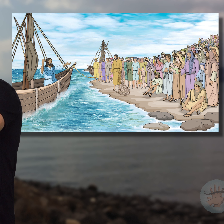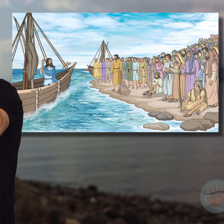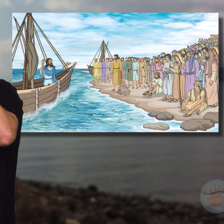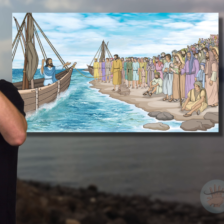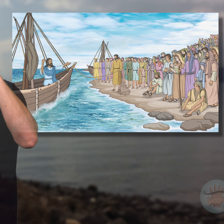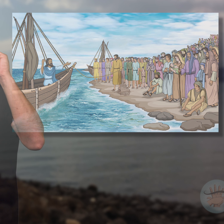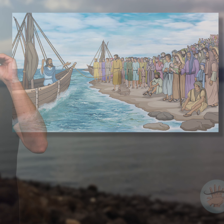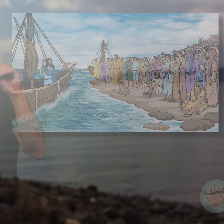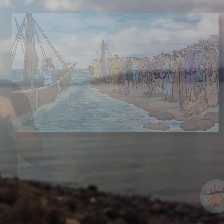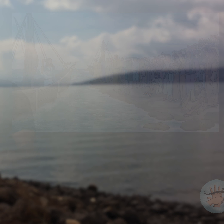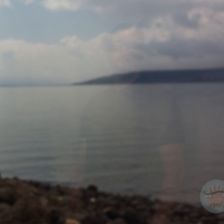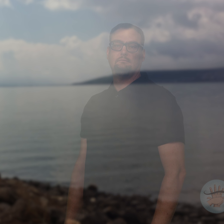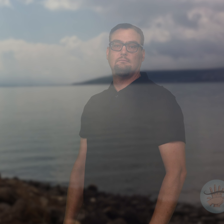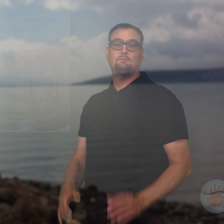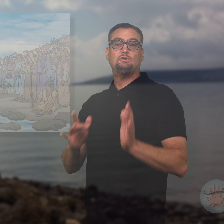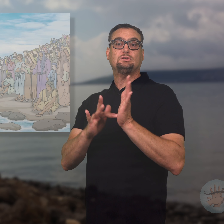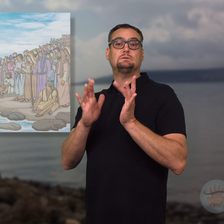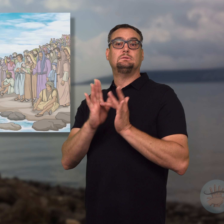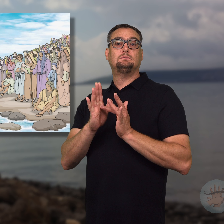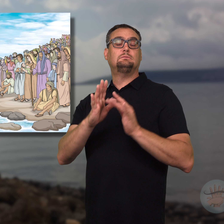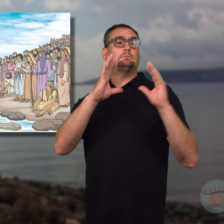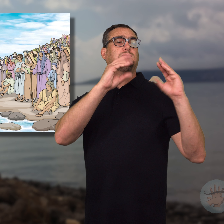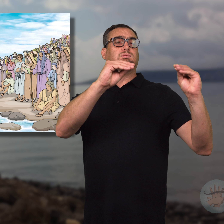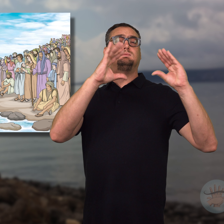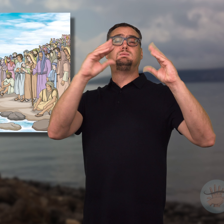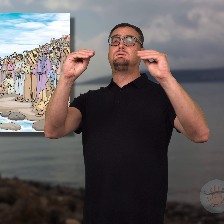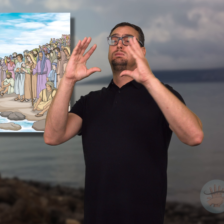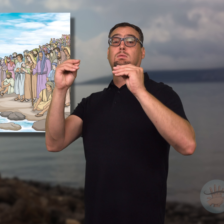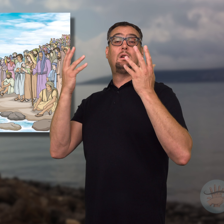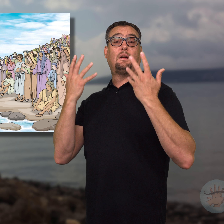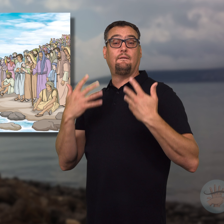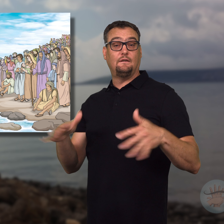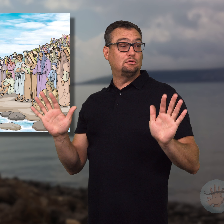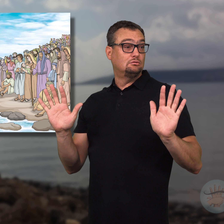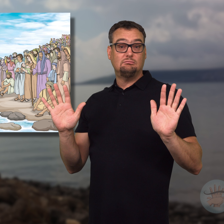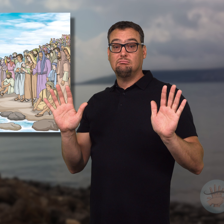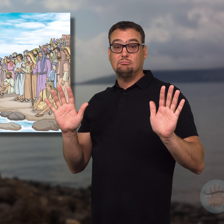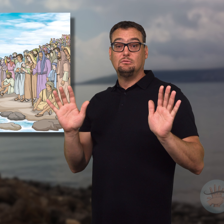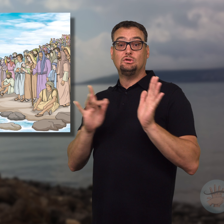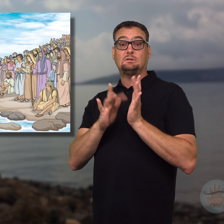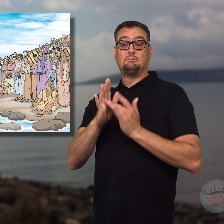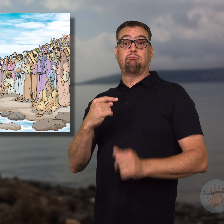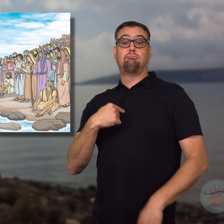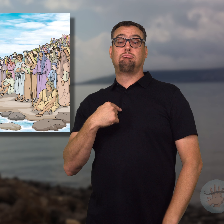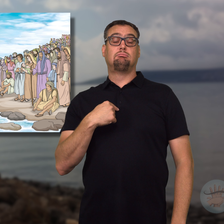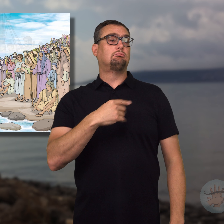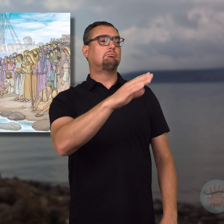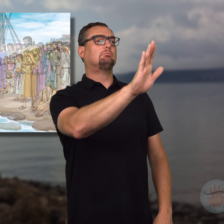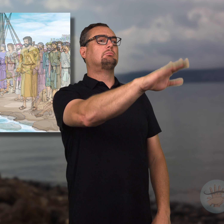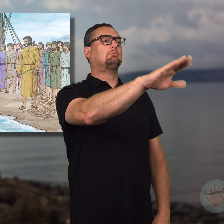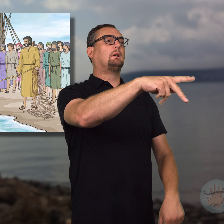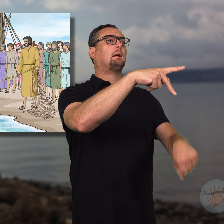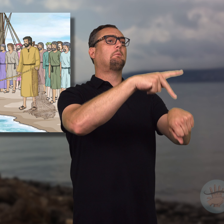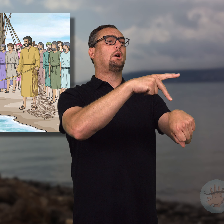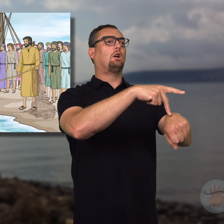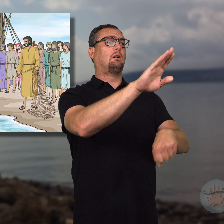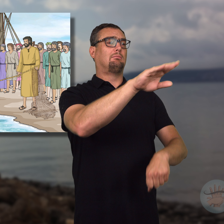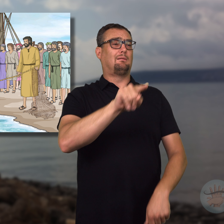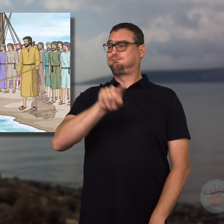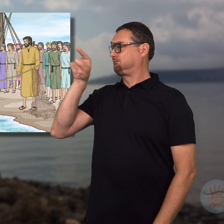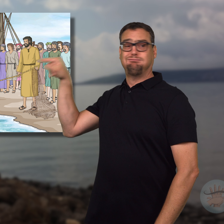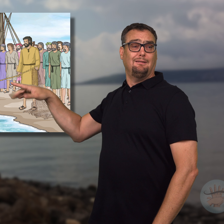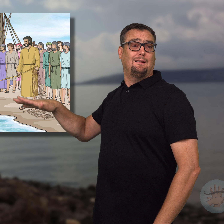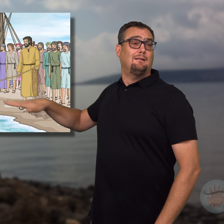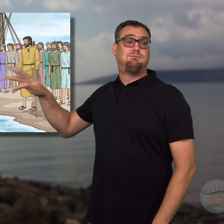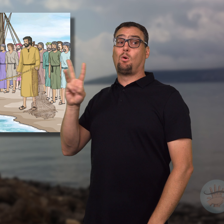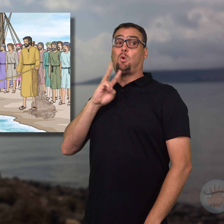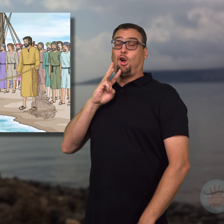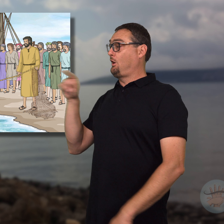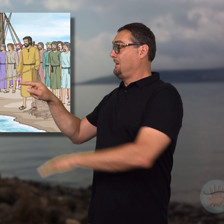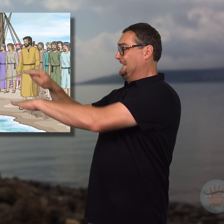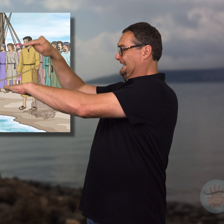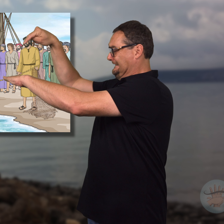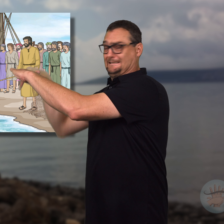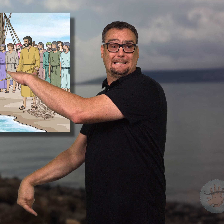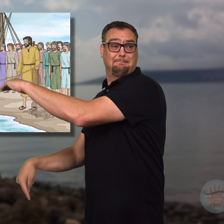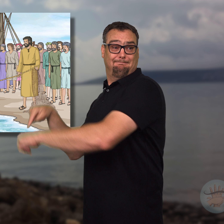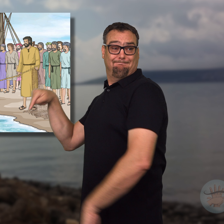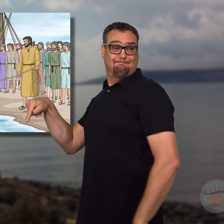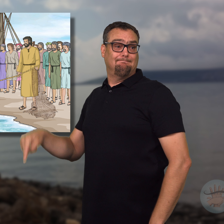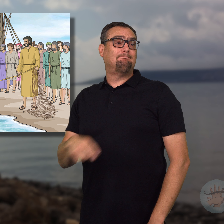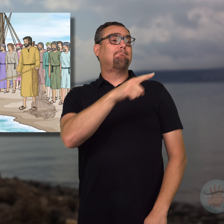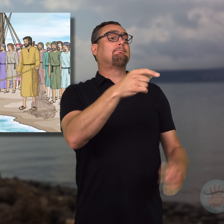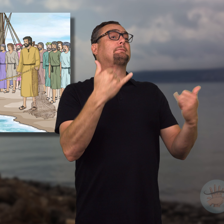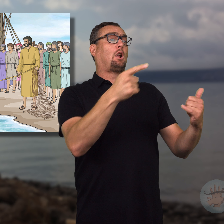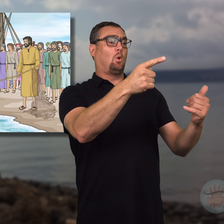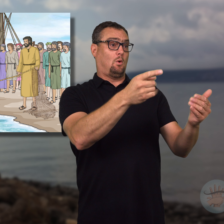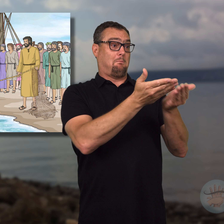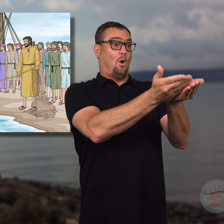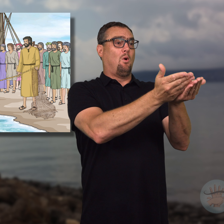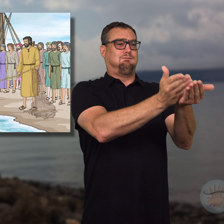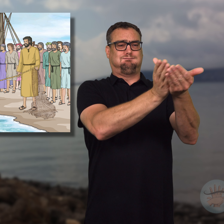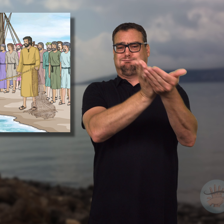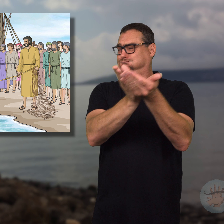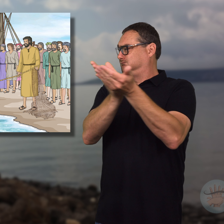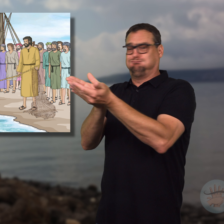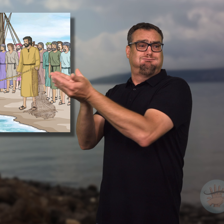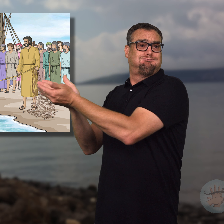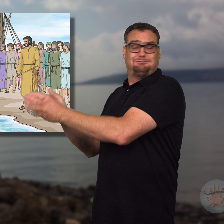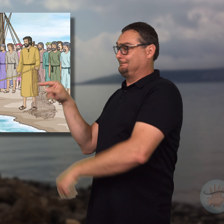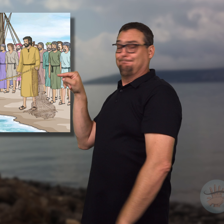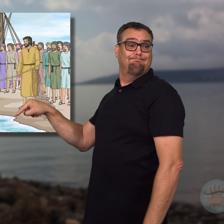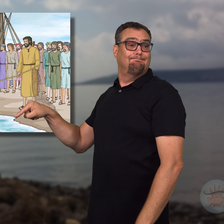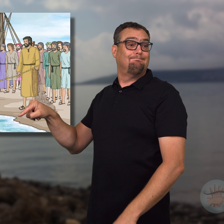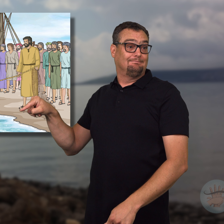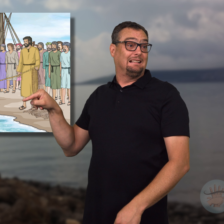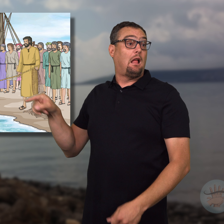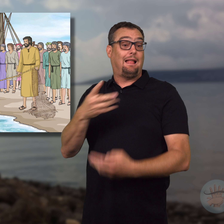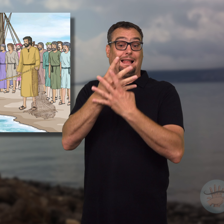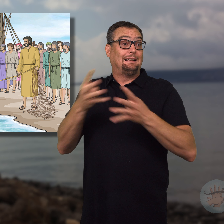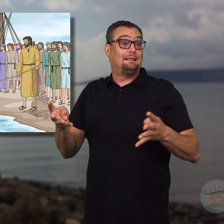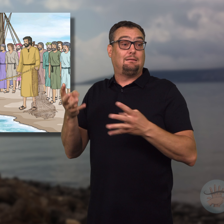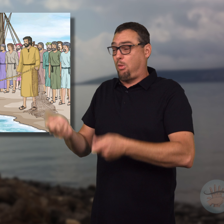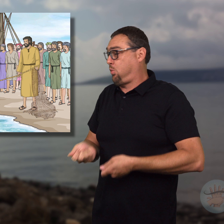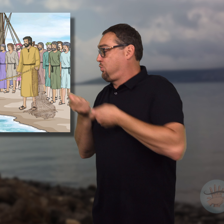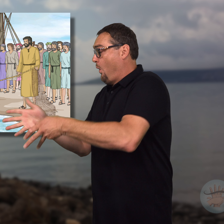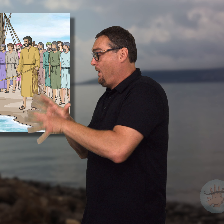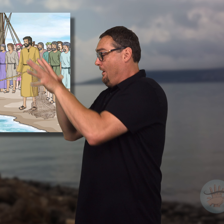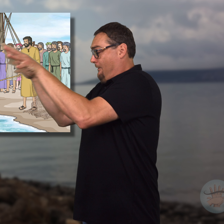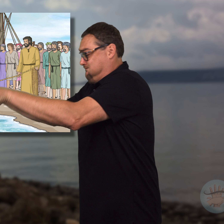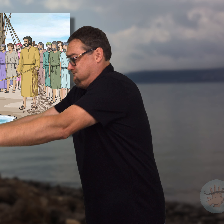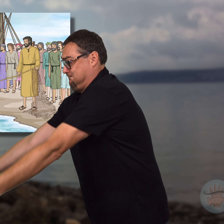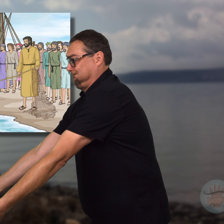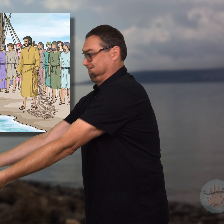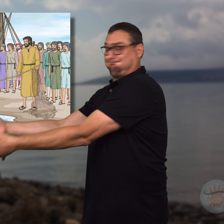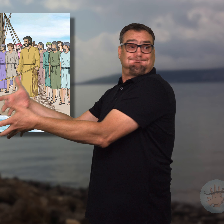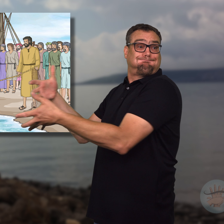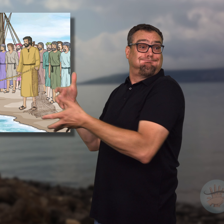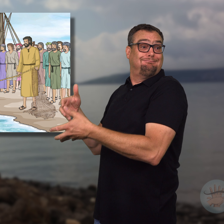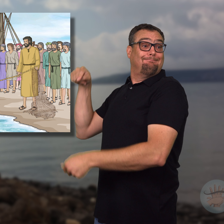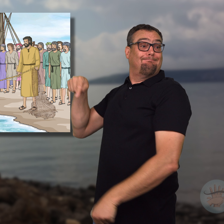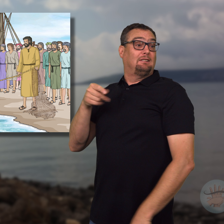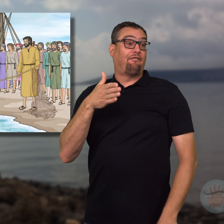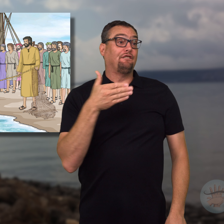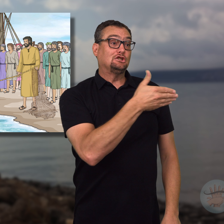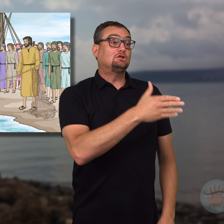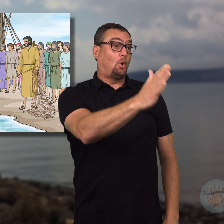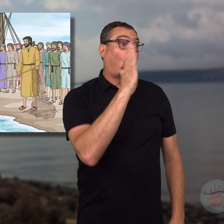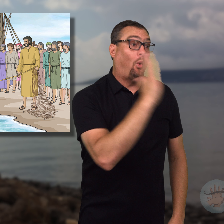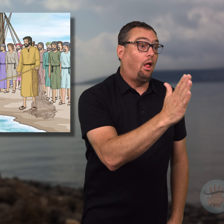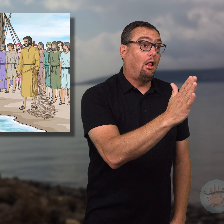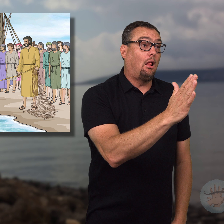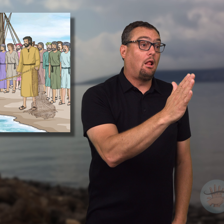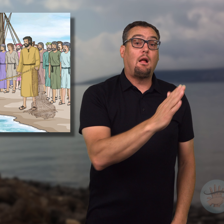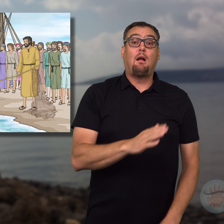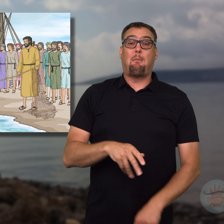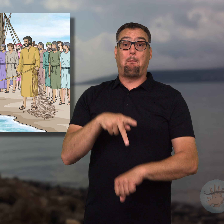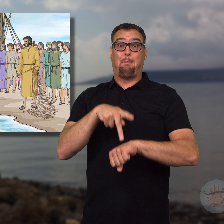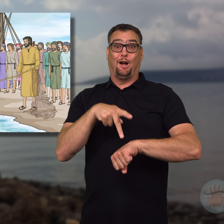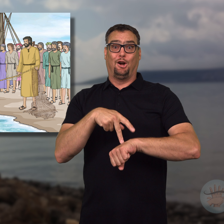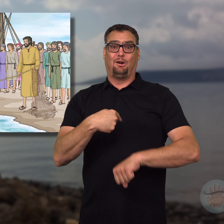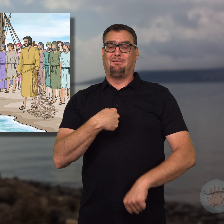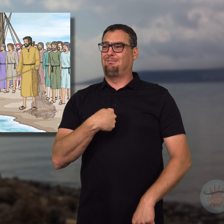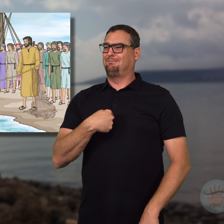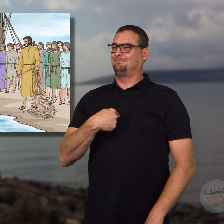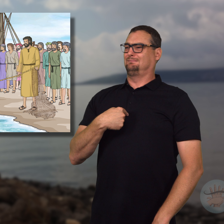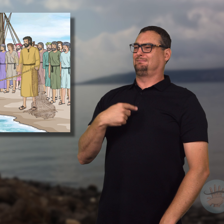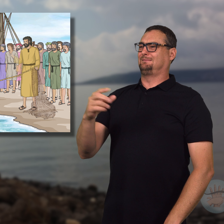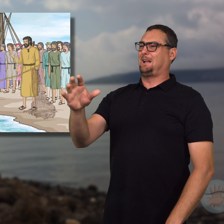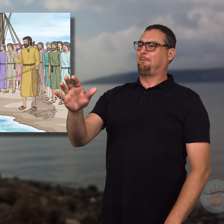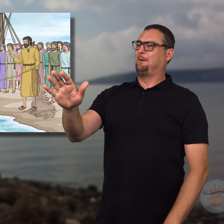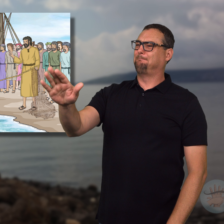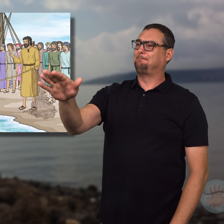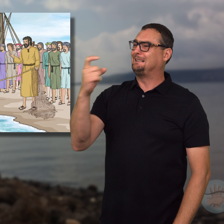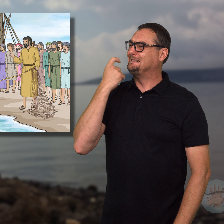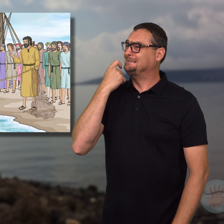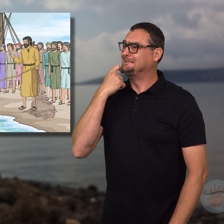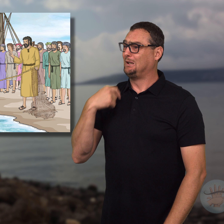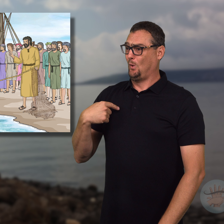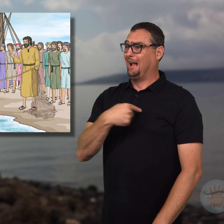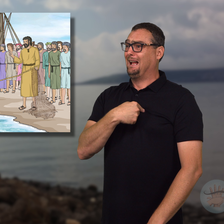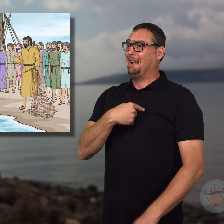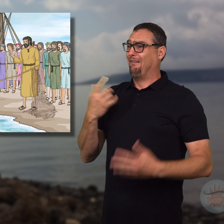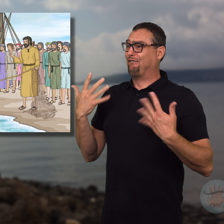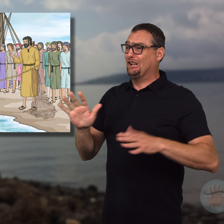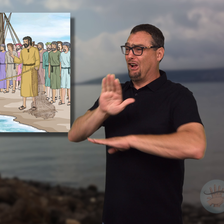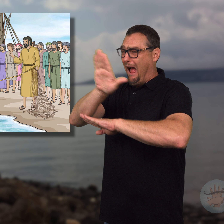When Jesus had finished speaking, He said to Simon, “Put out into deep water and let down your nets for a catch.”